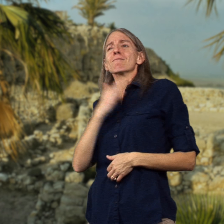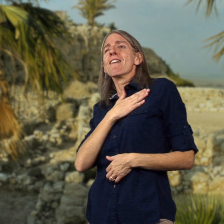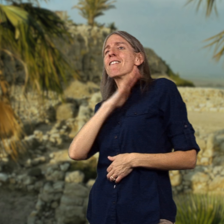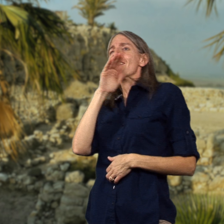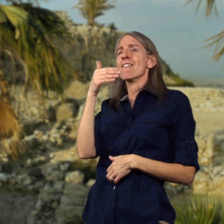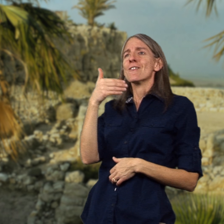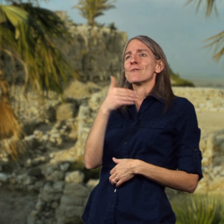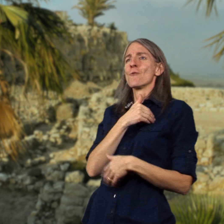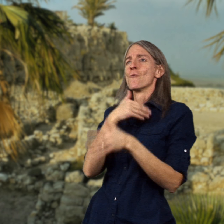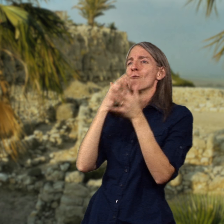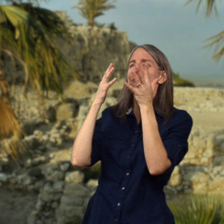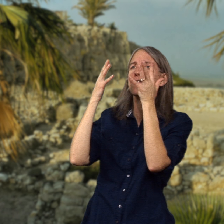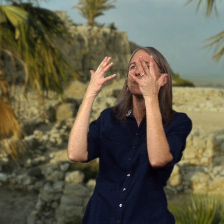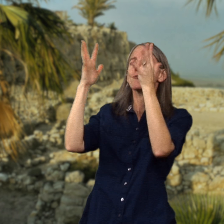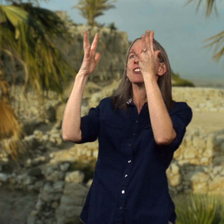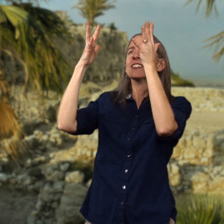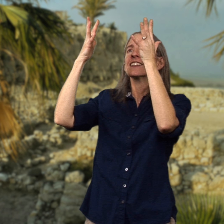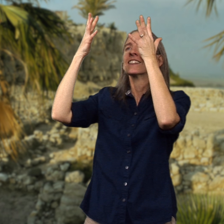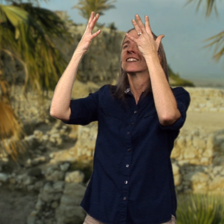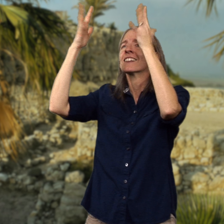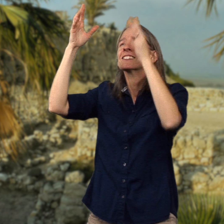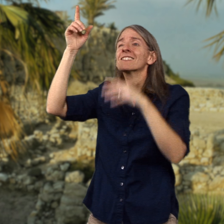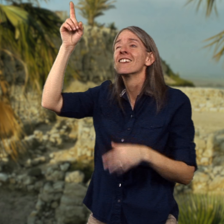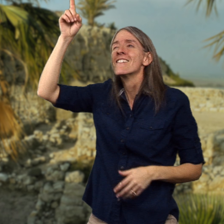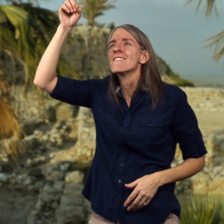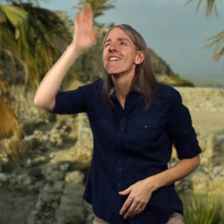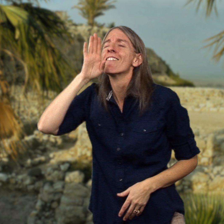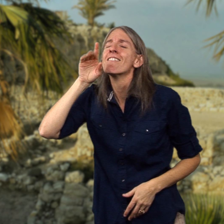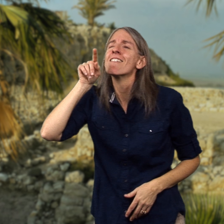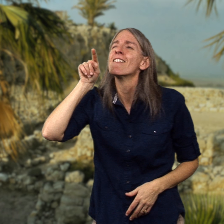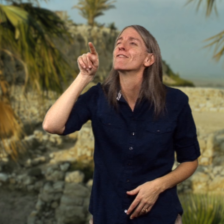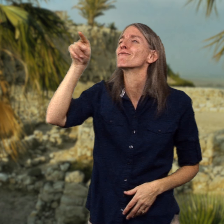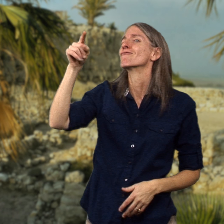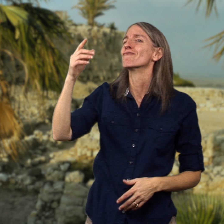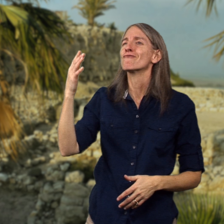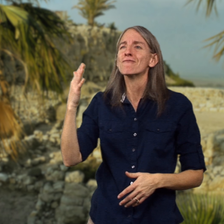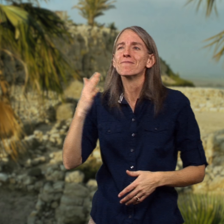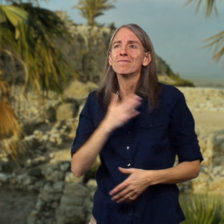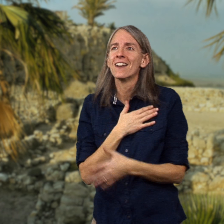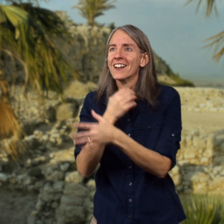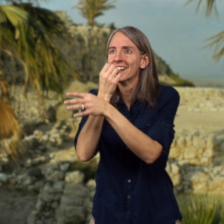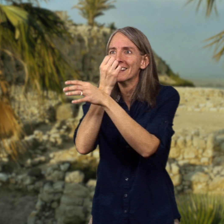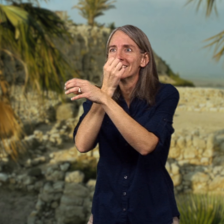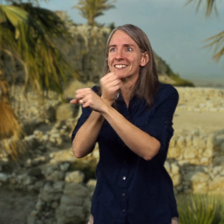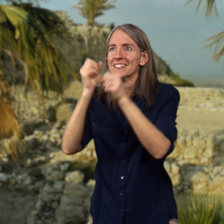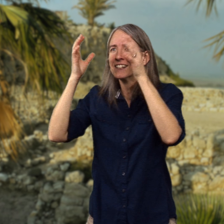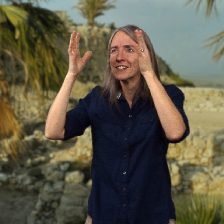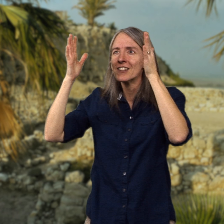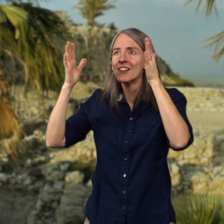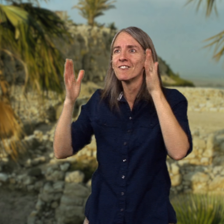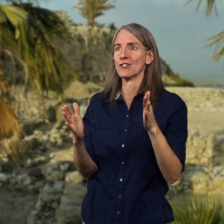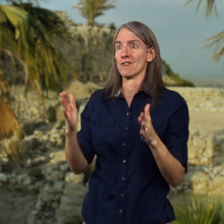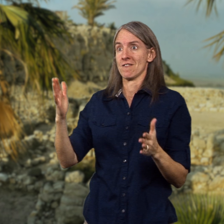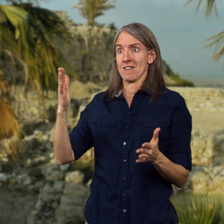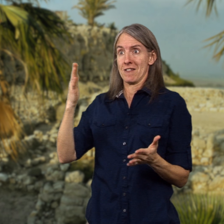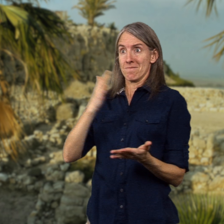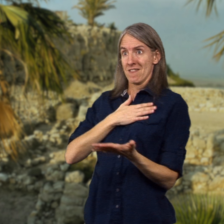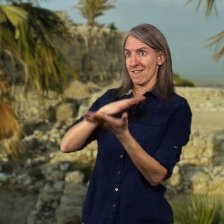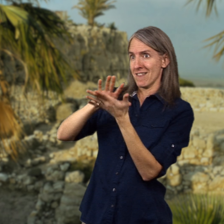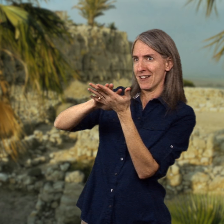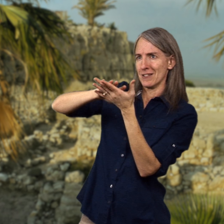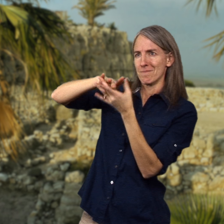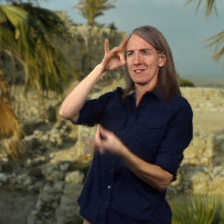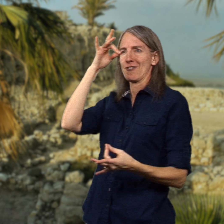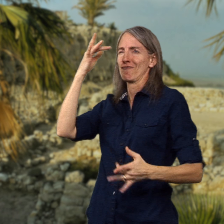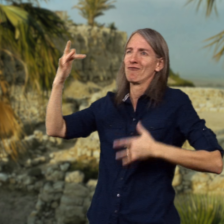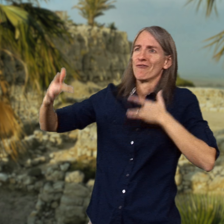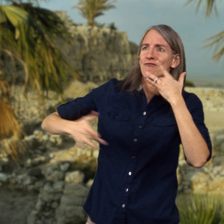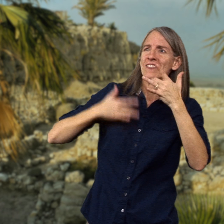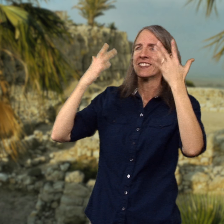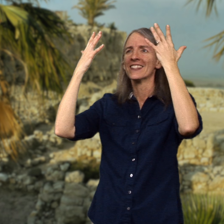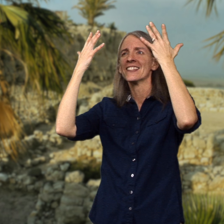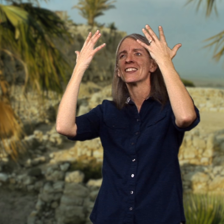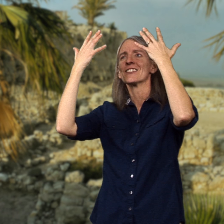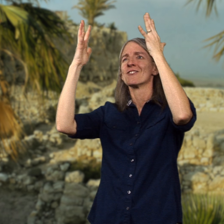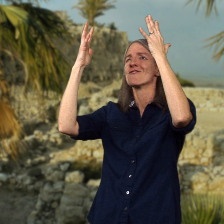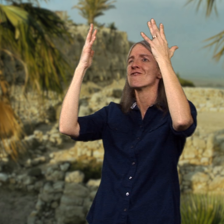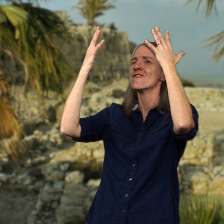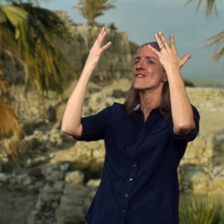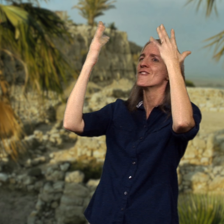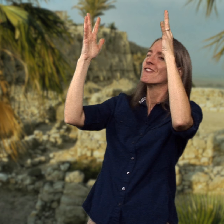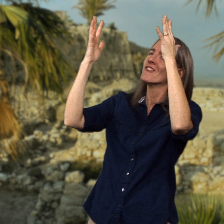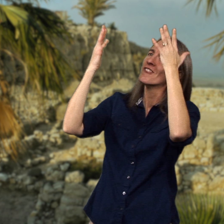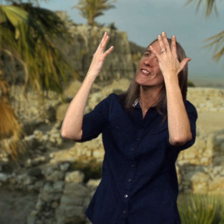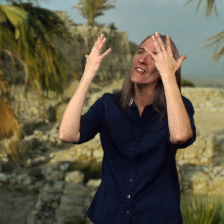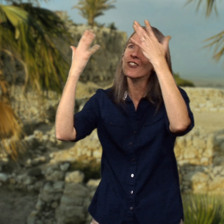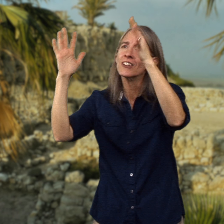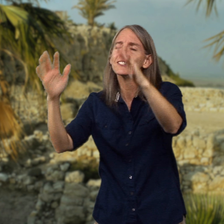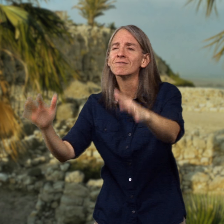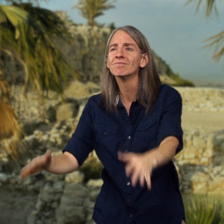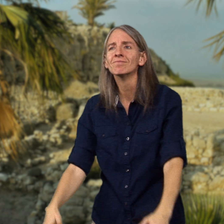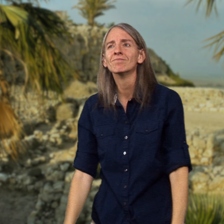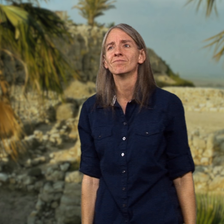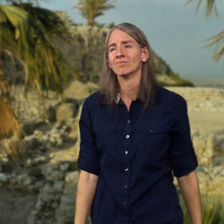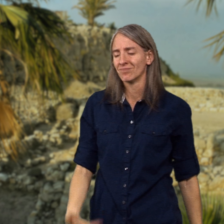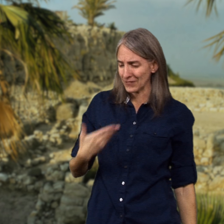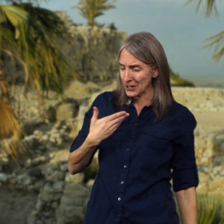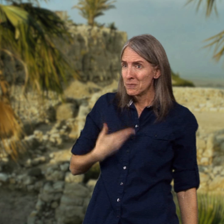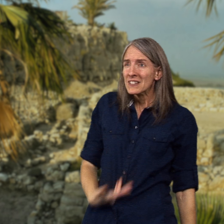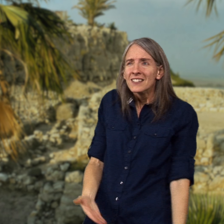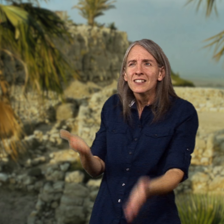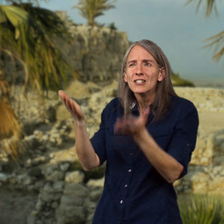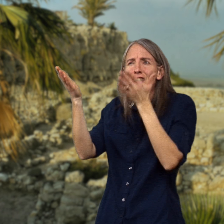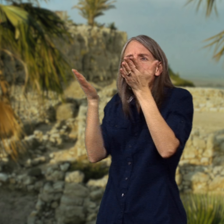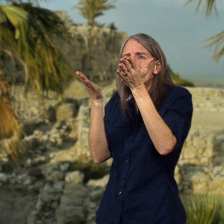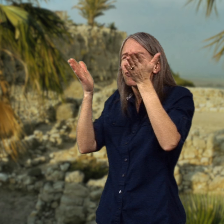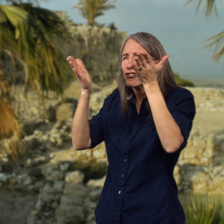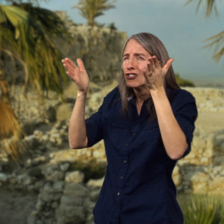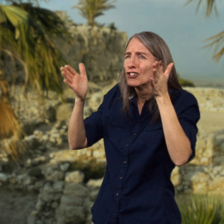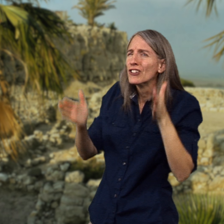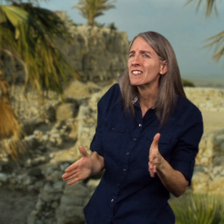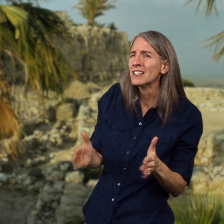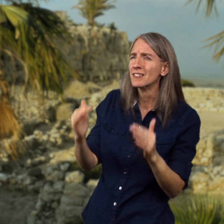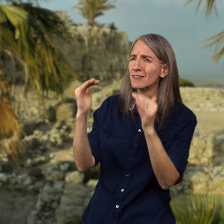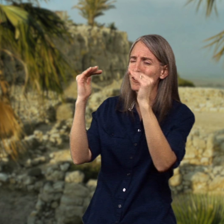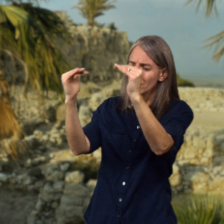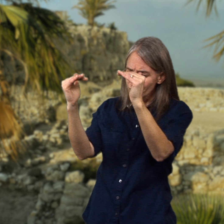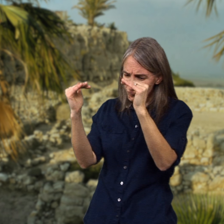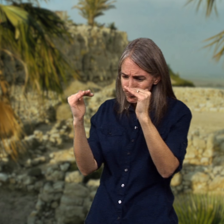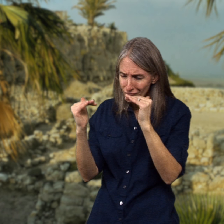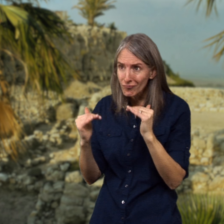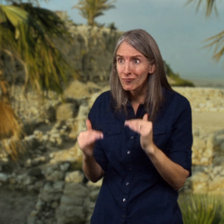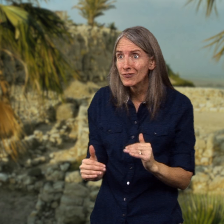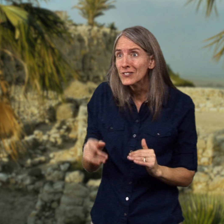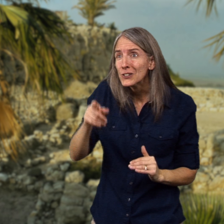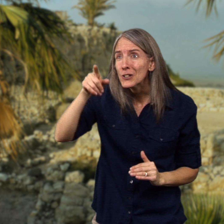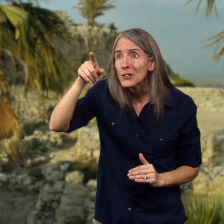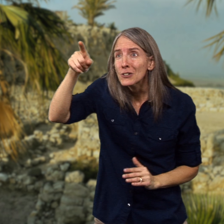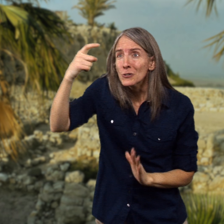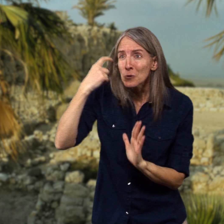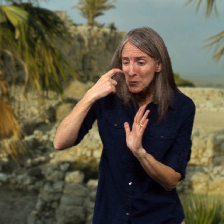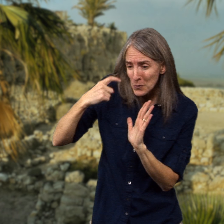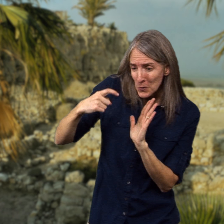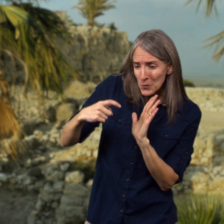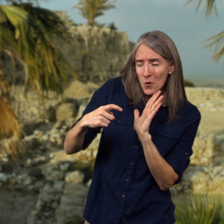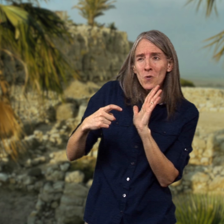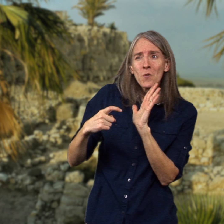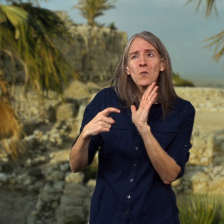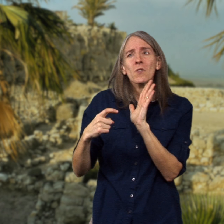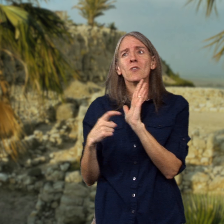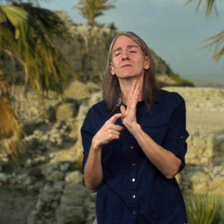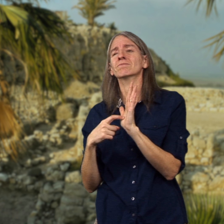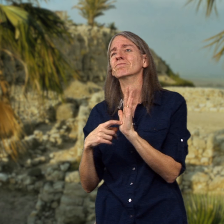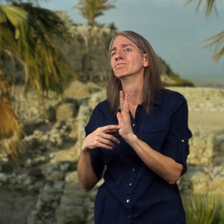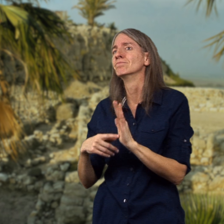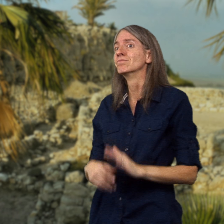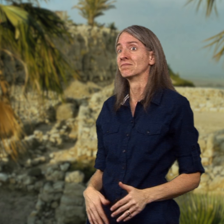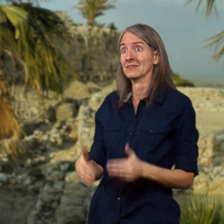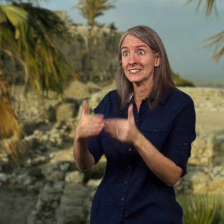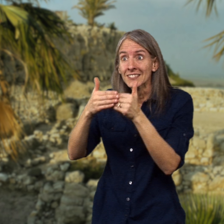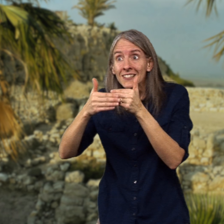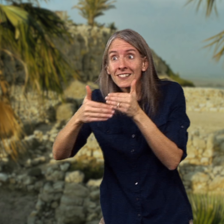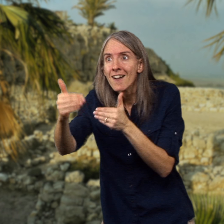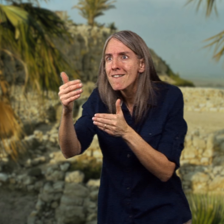For the Mighty One has done great things for me. Holy is His name.